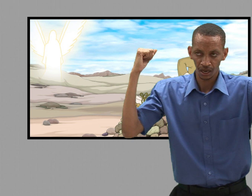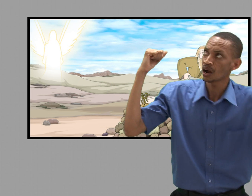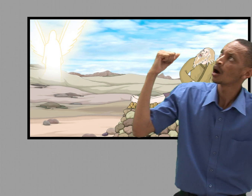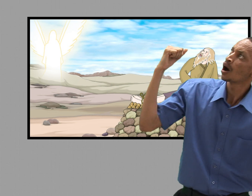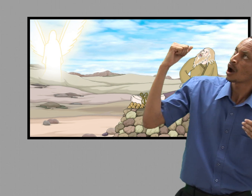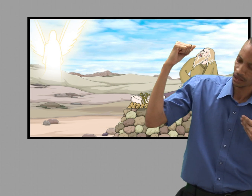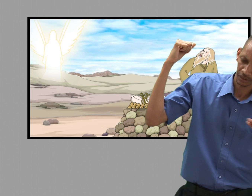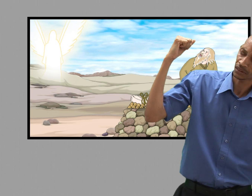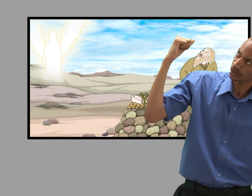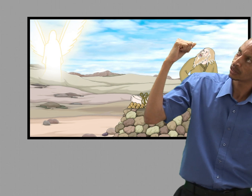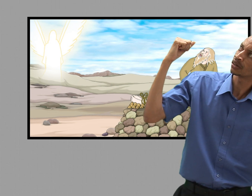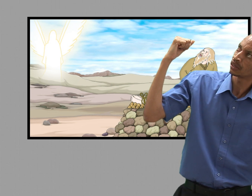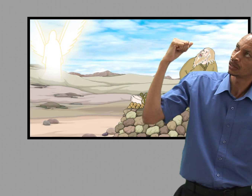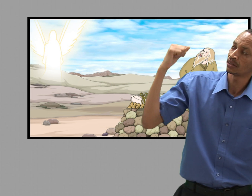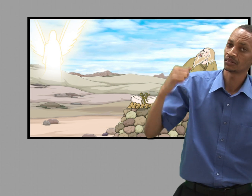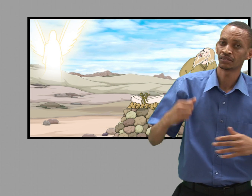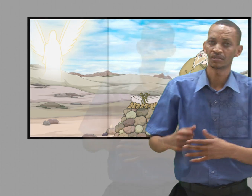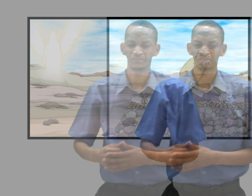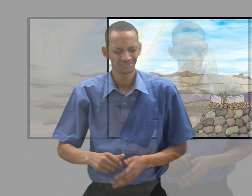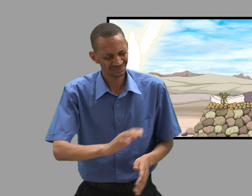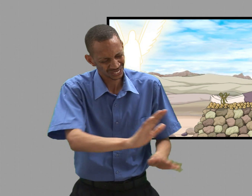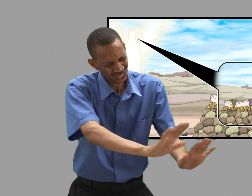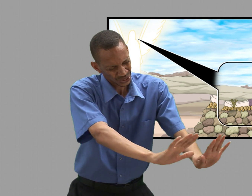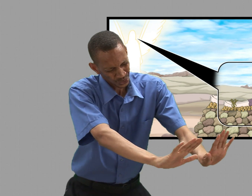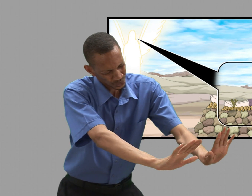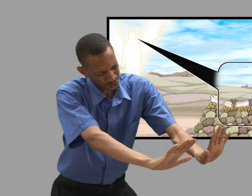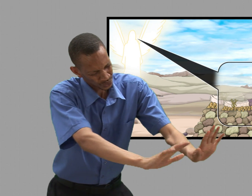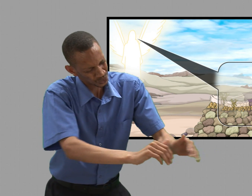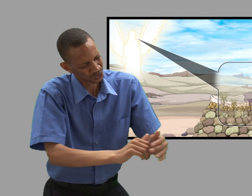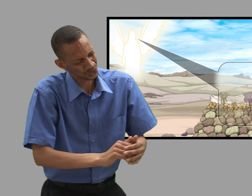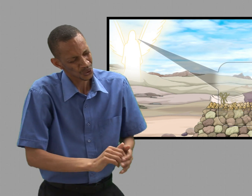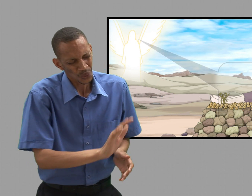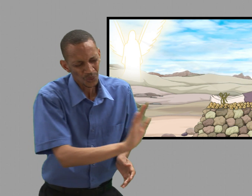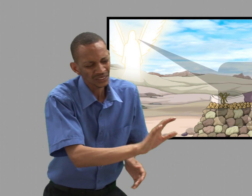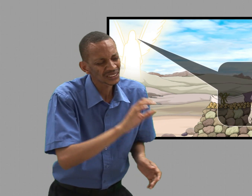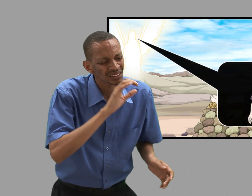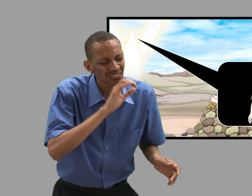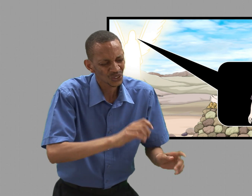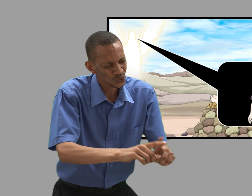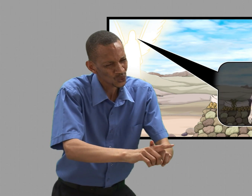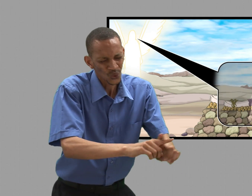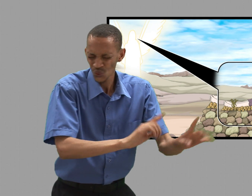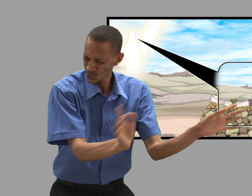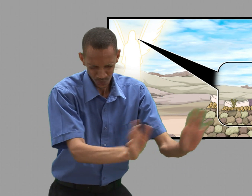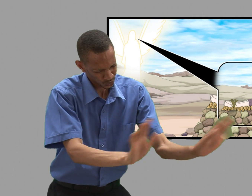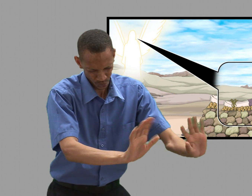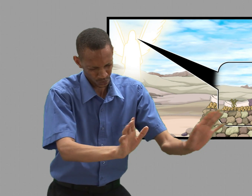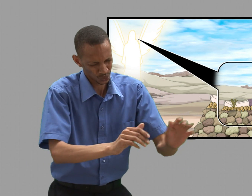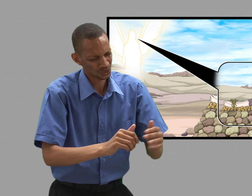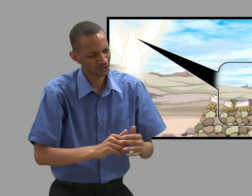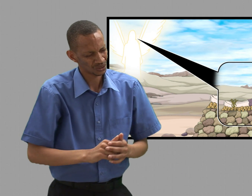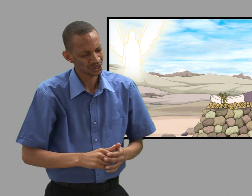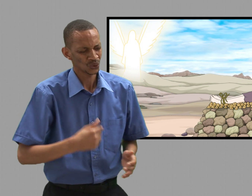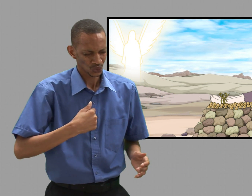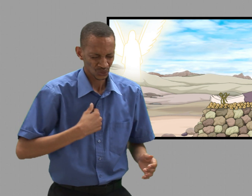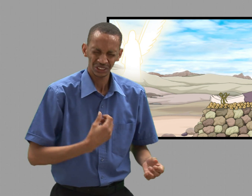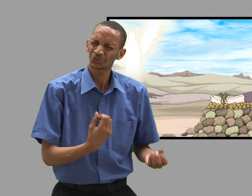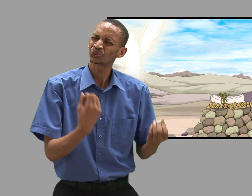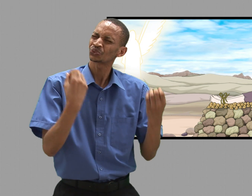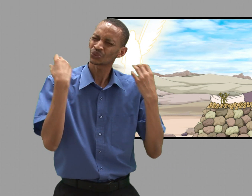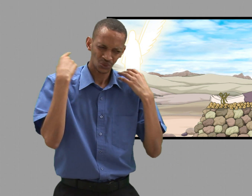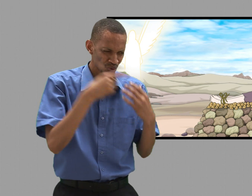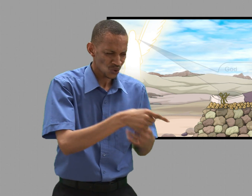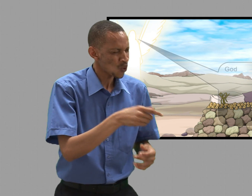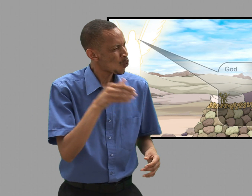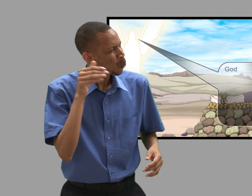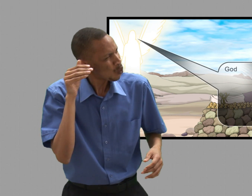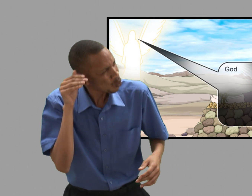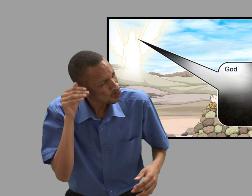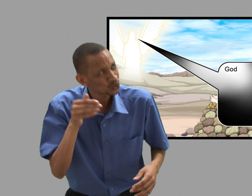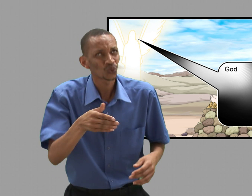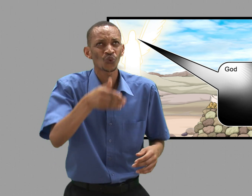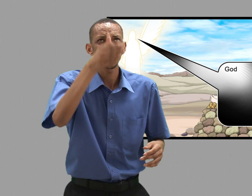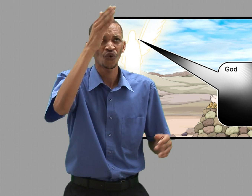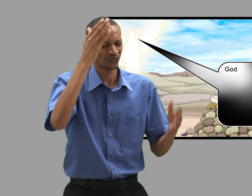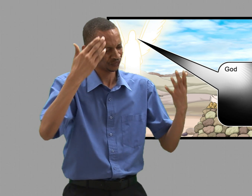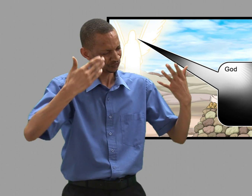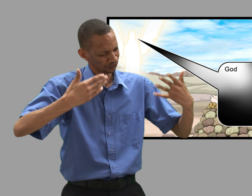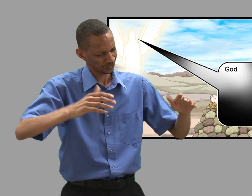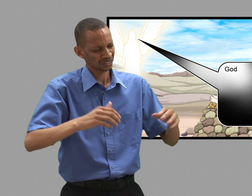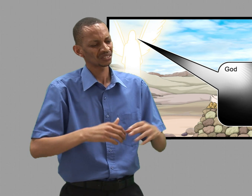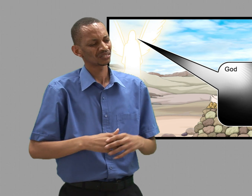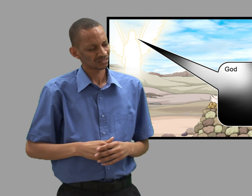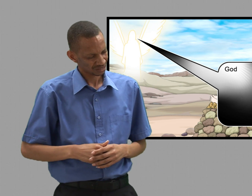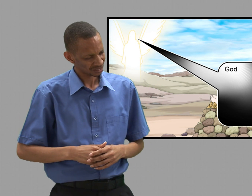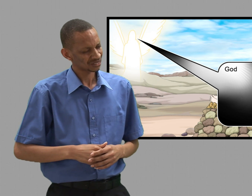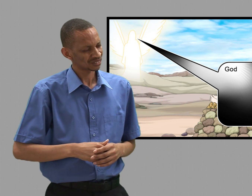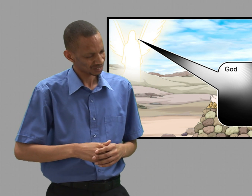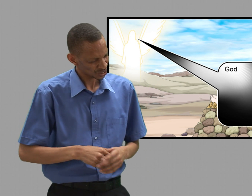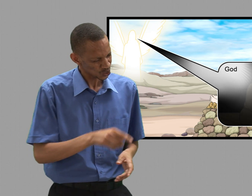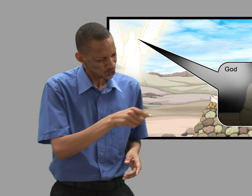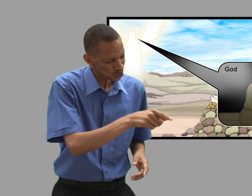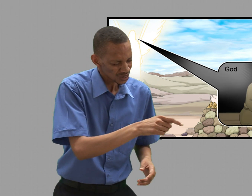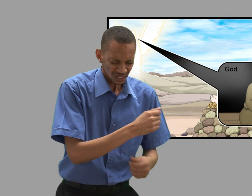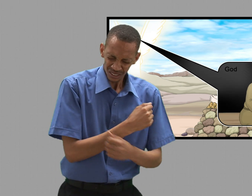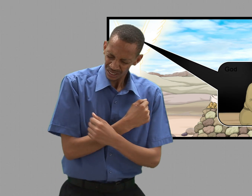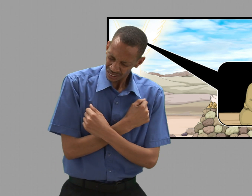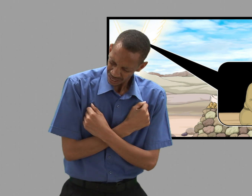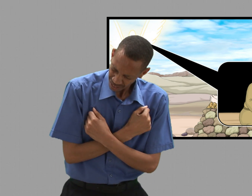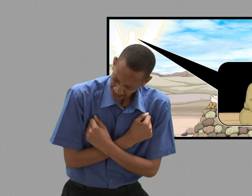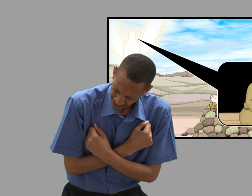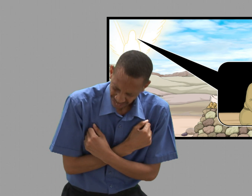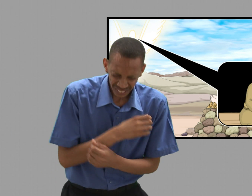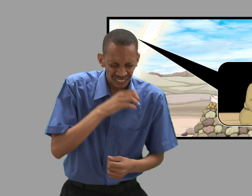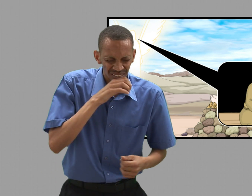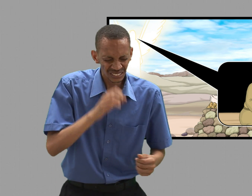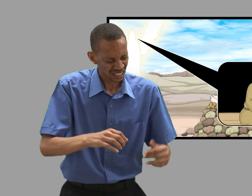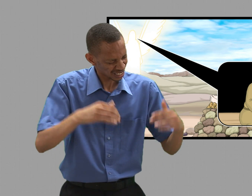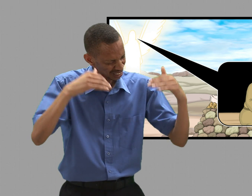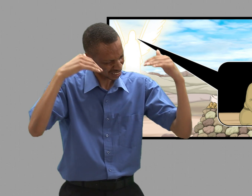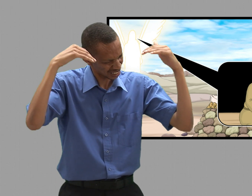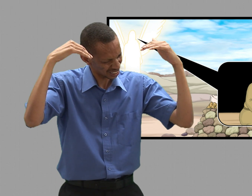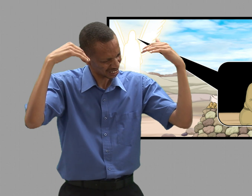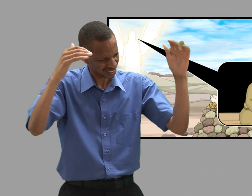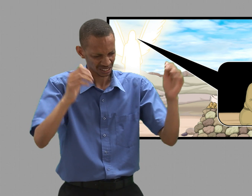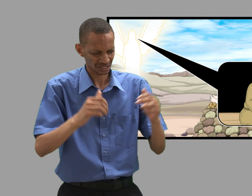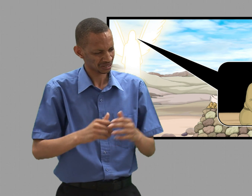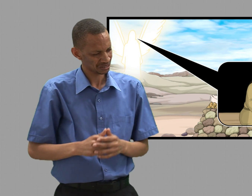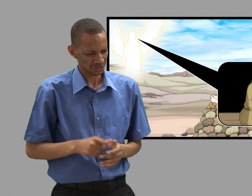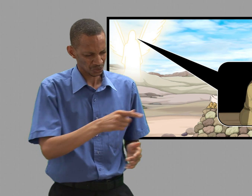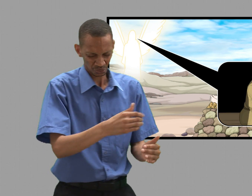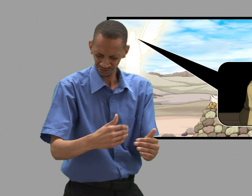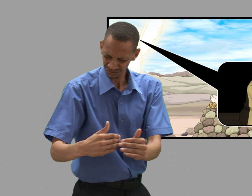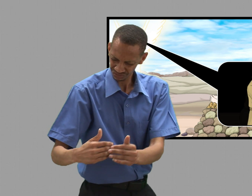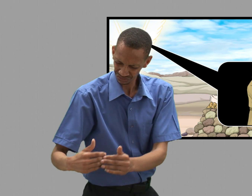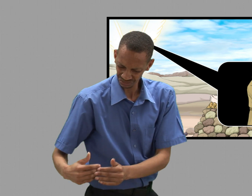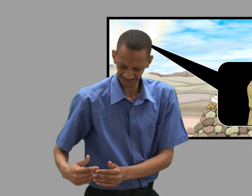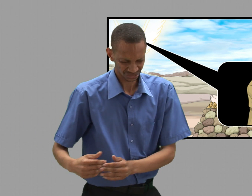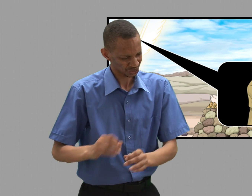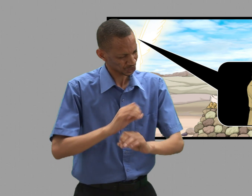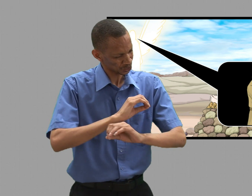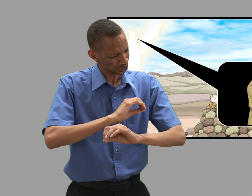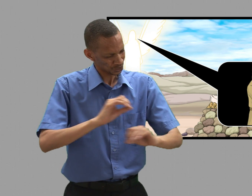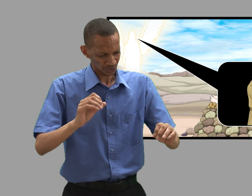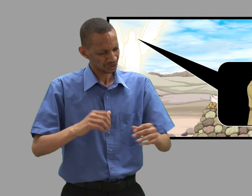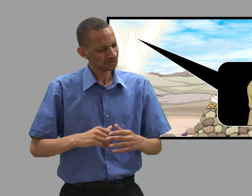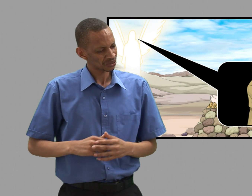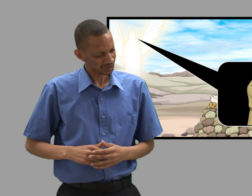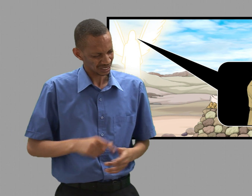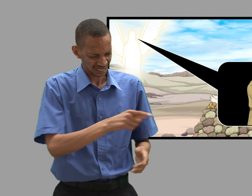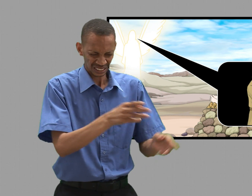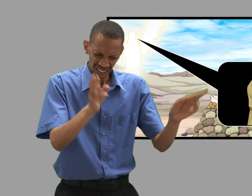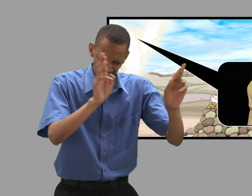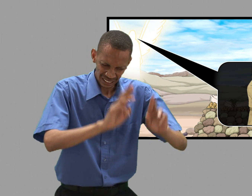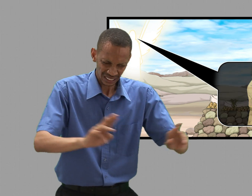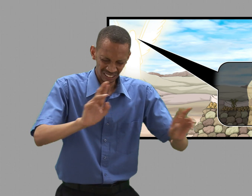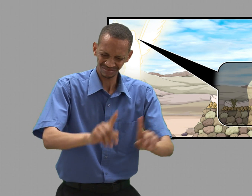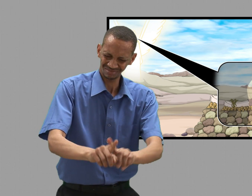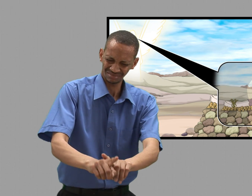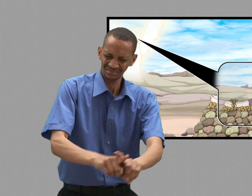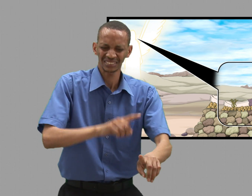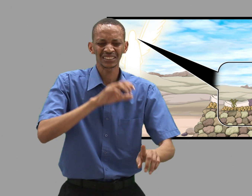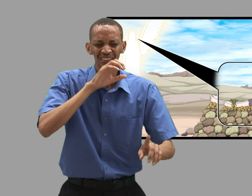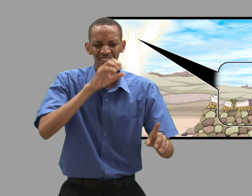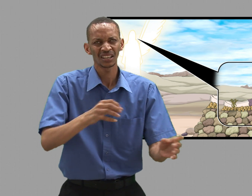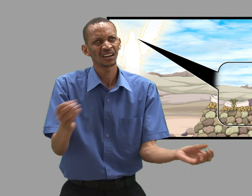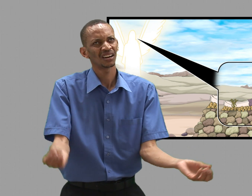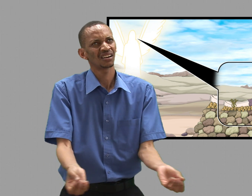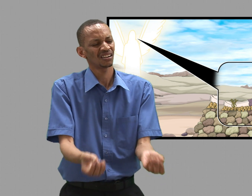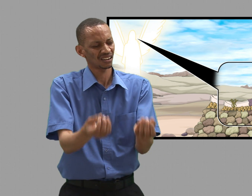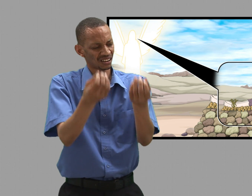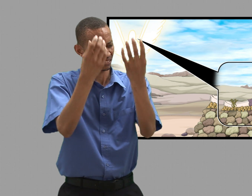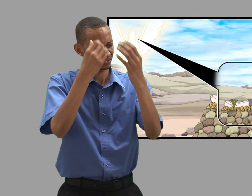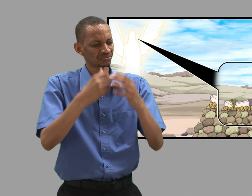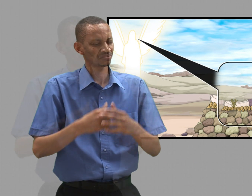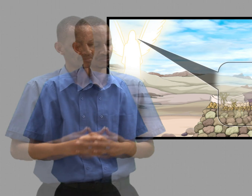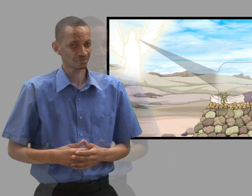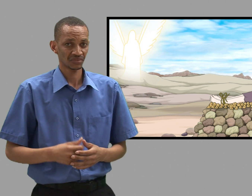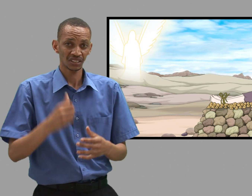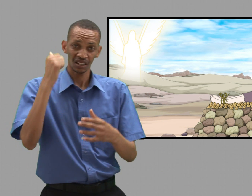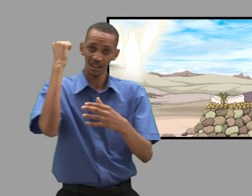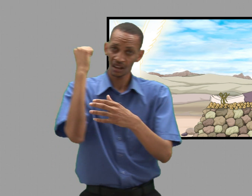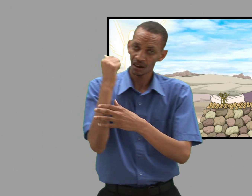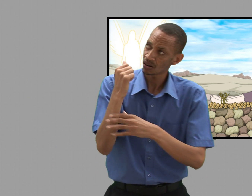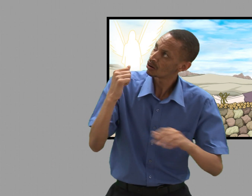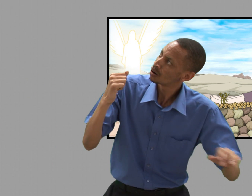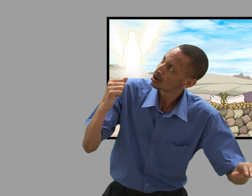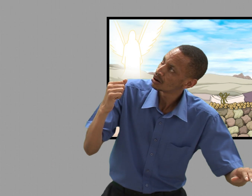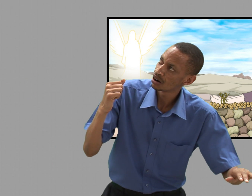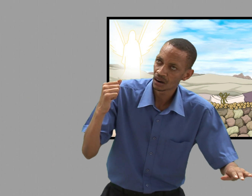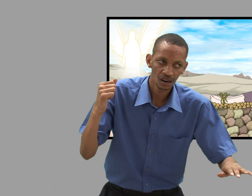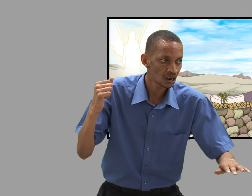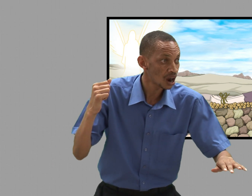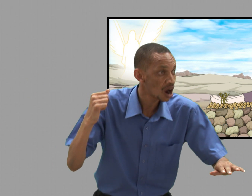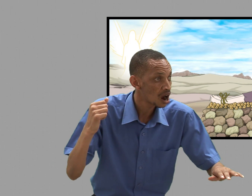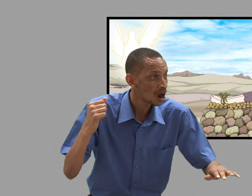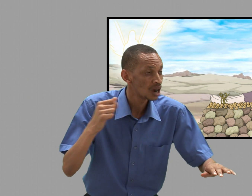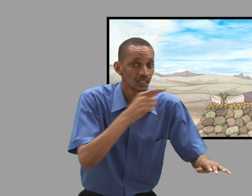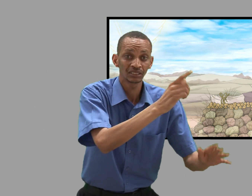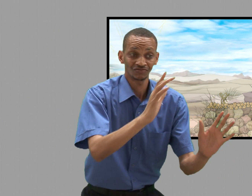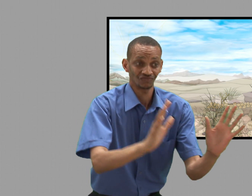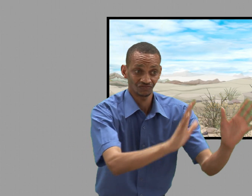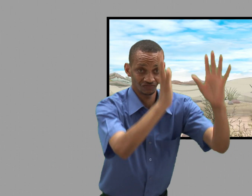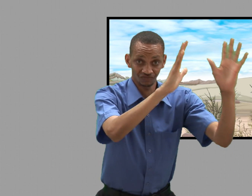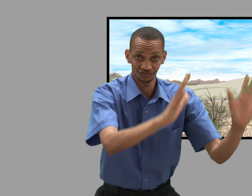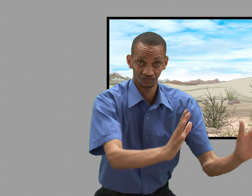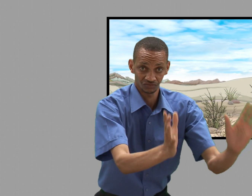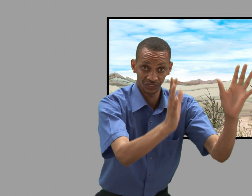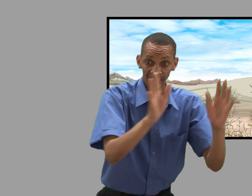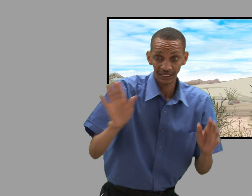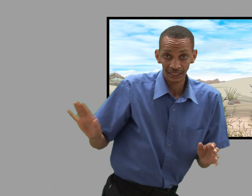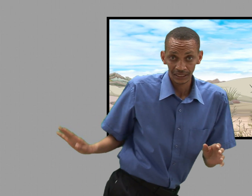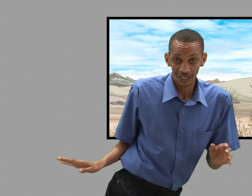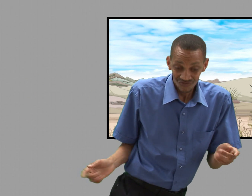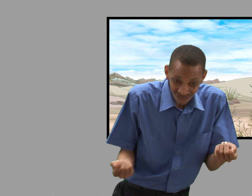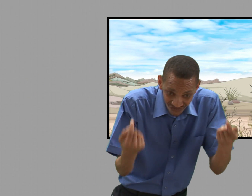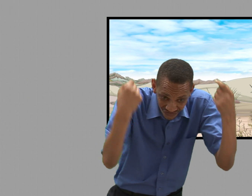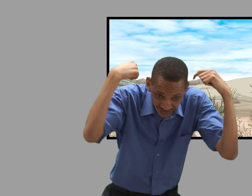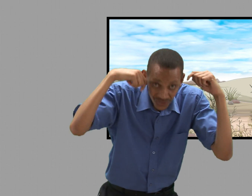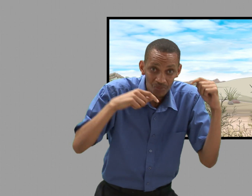“Do not lay a hand on the boy or do anything to him,” said the angel, “for now I know that you fear God, since you have not withheld your only son from me.”